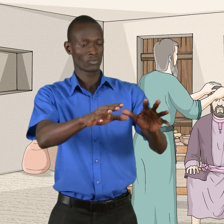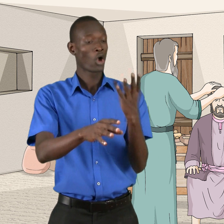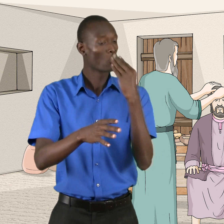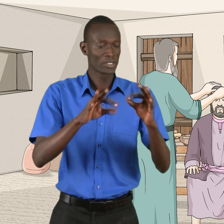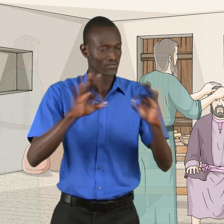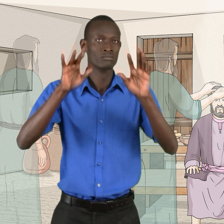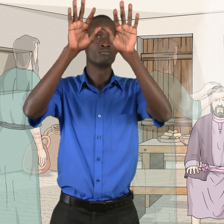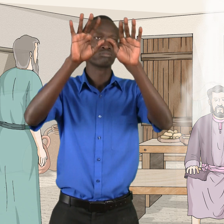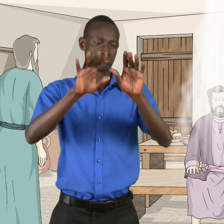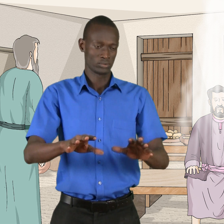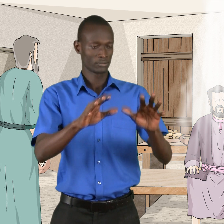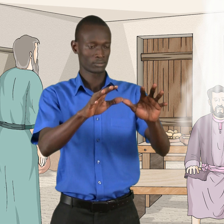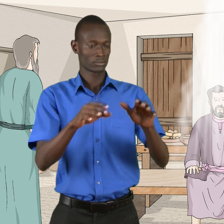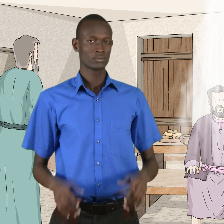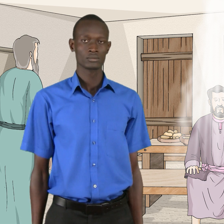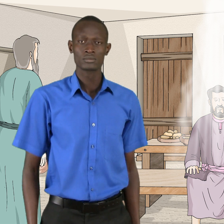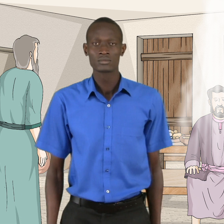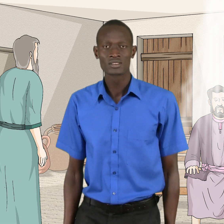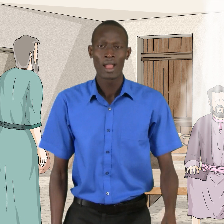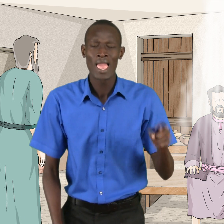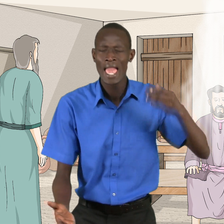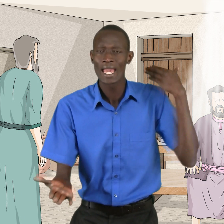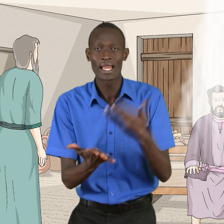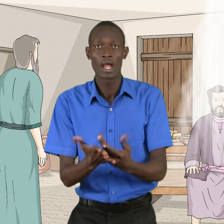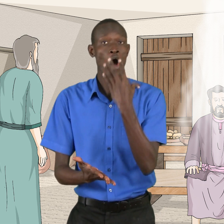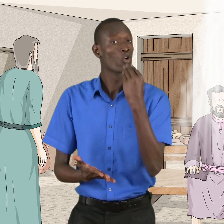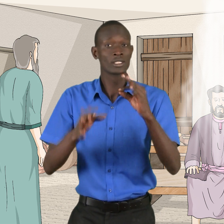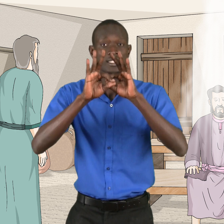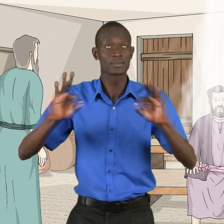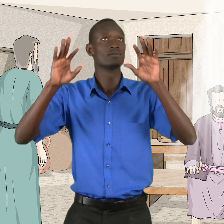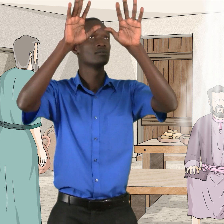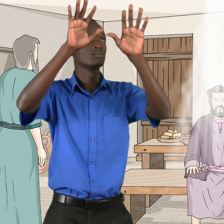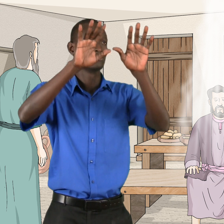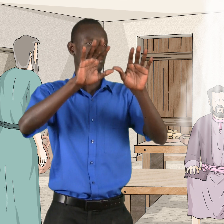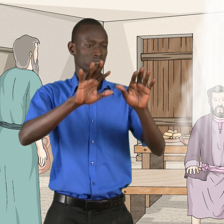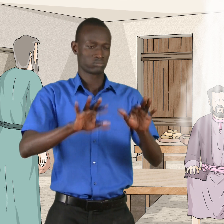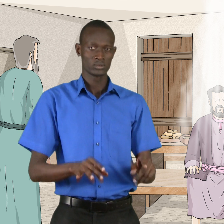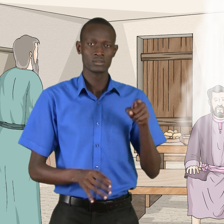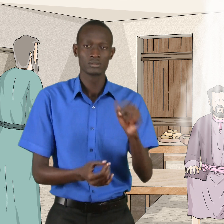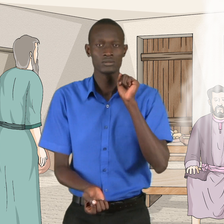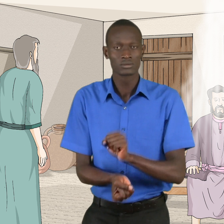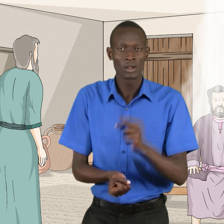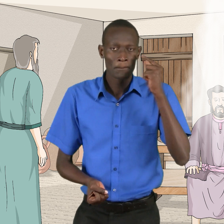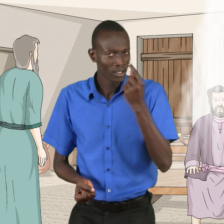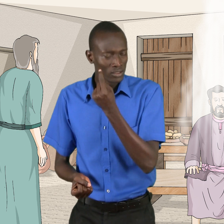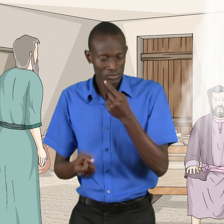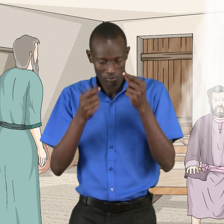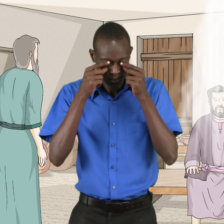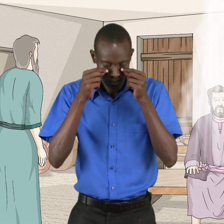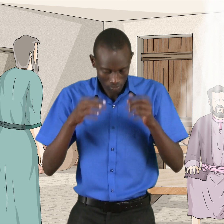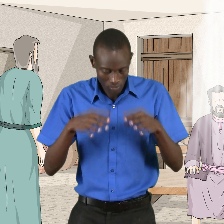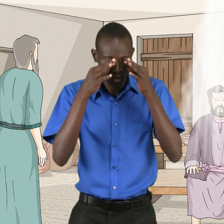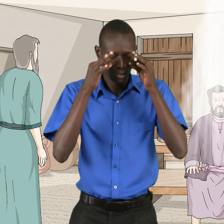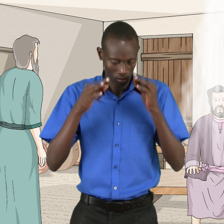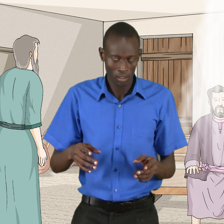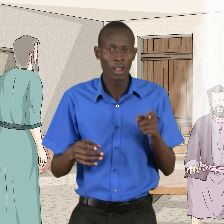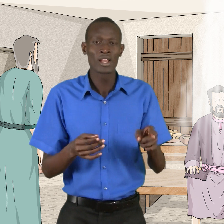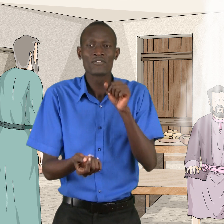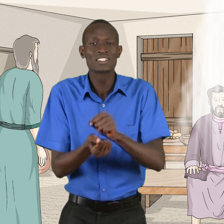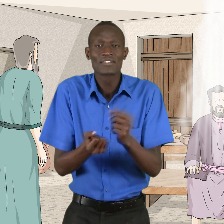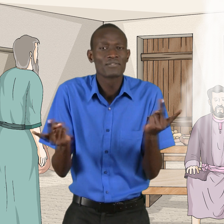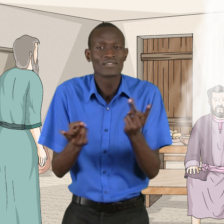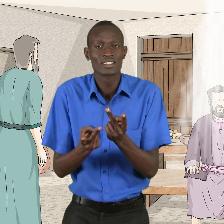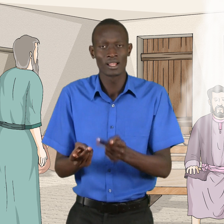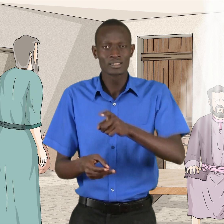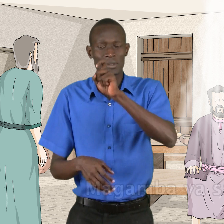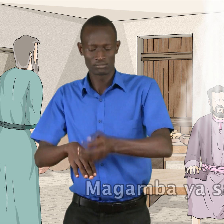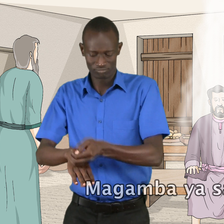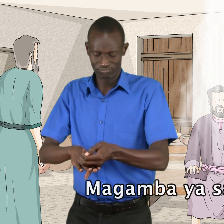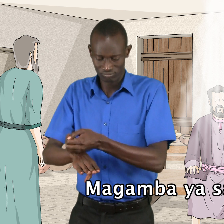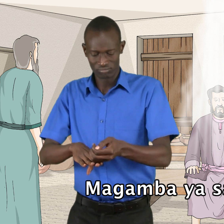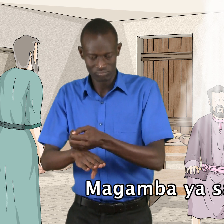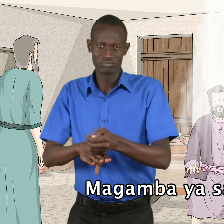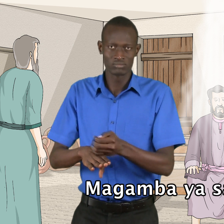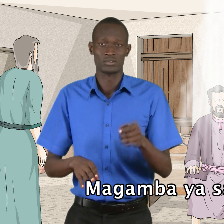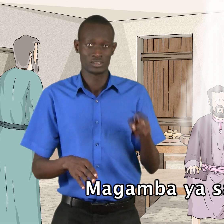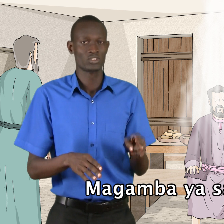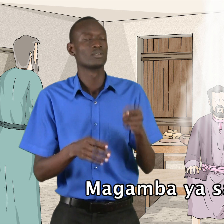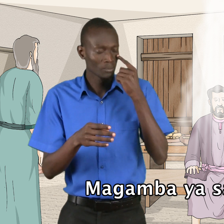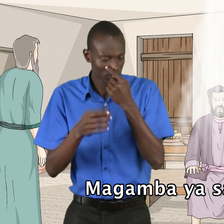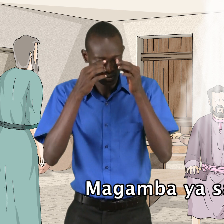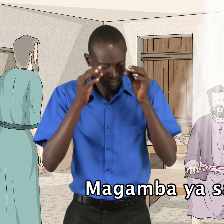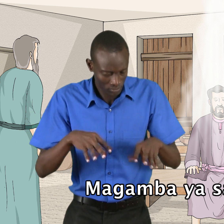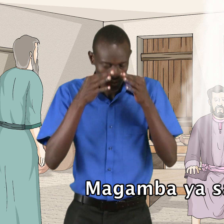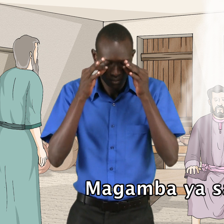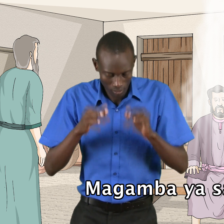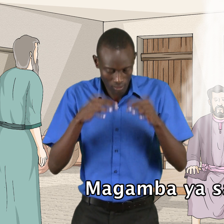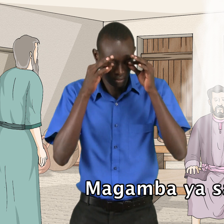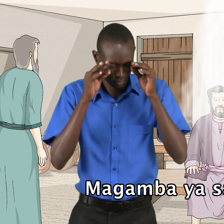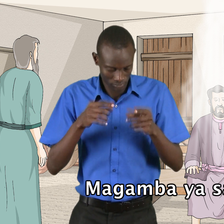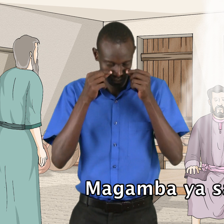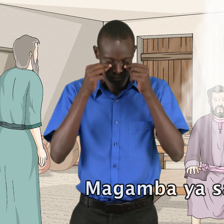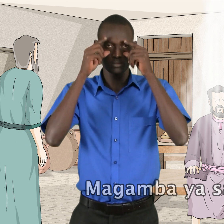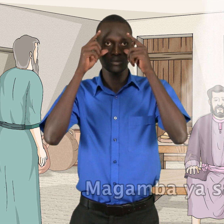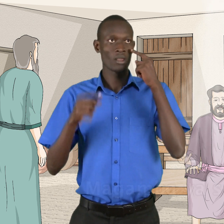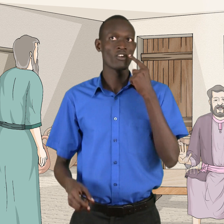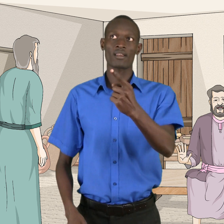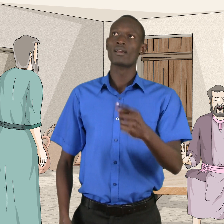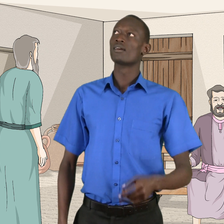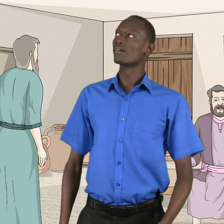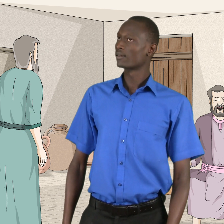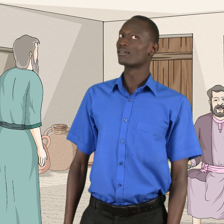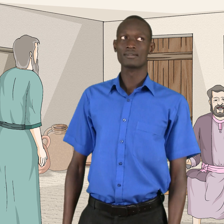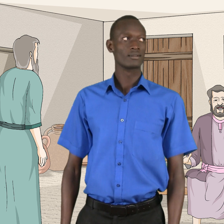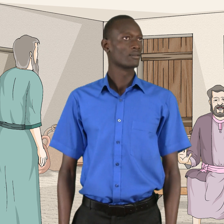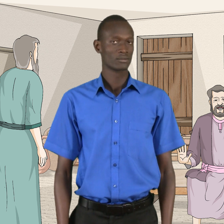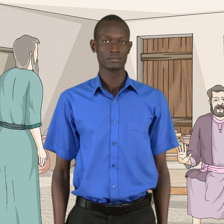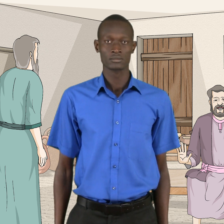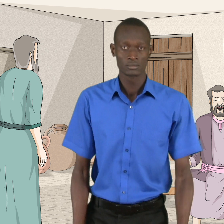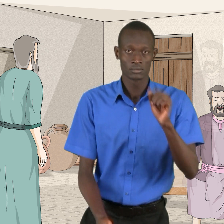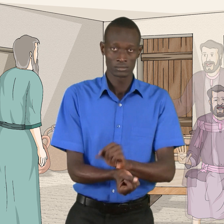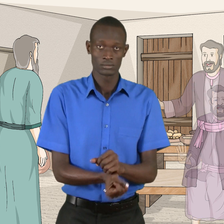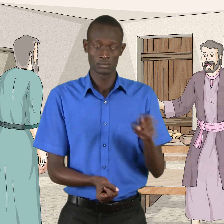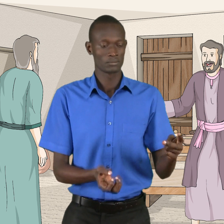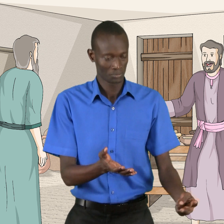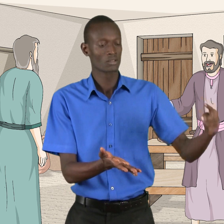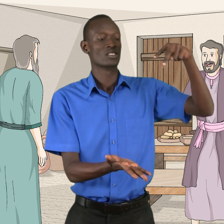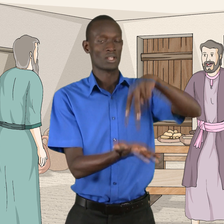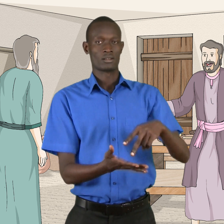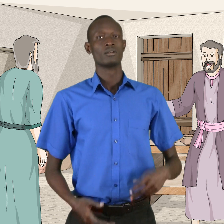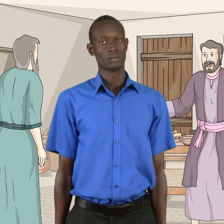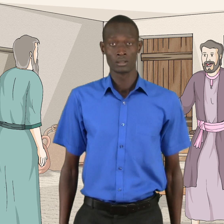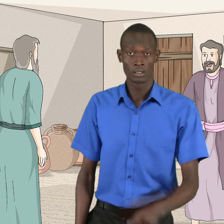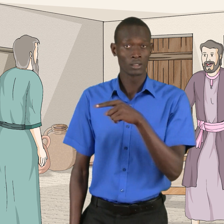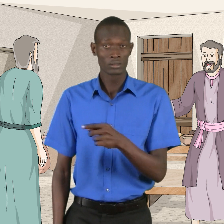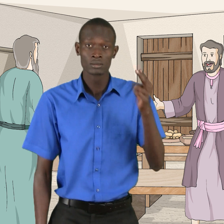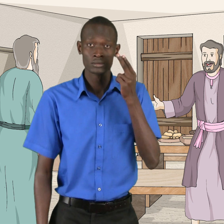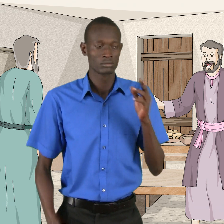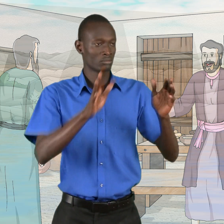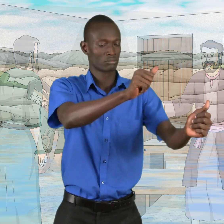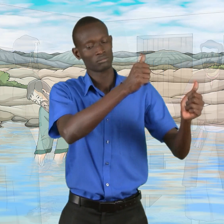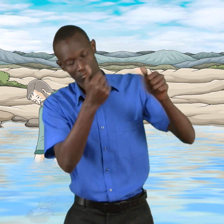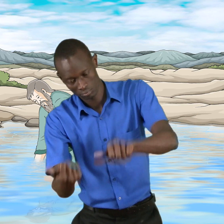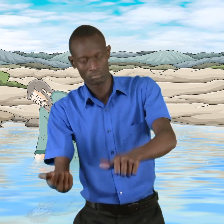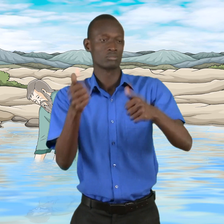At that instant, something like scales fell from Saul’s eyes, and his sight was restored.